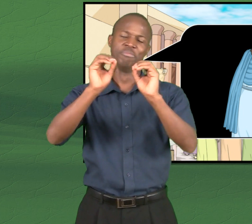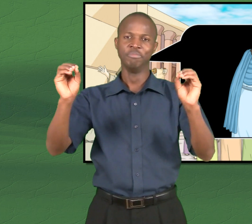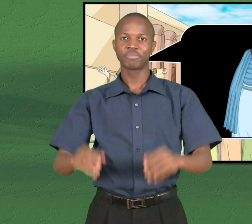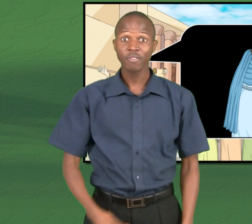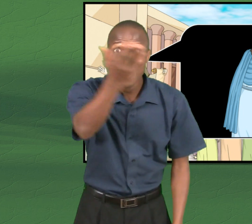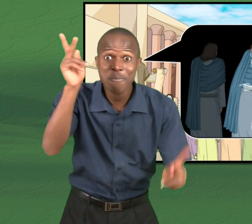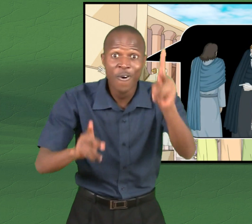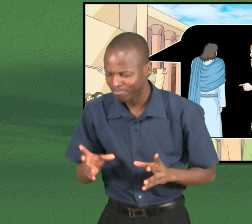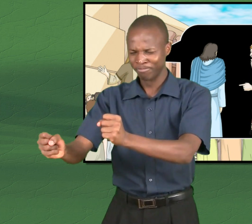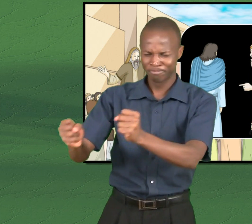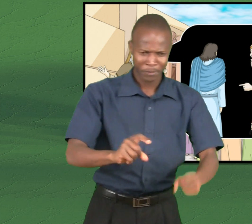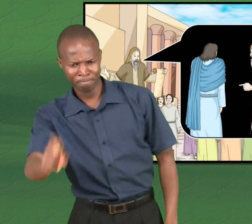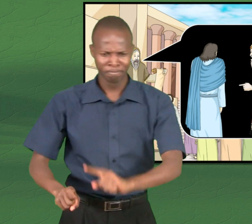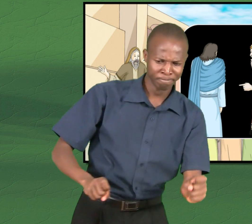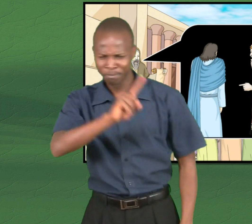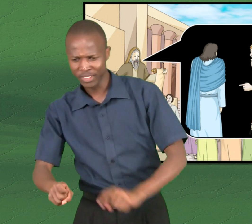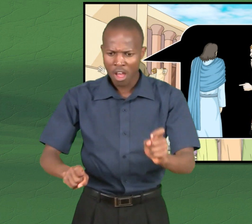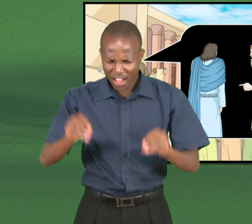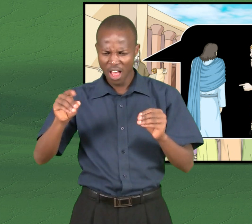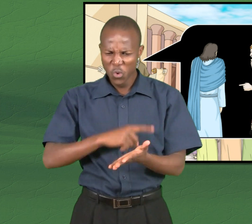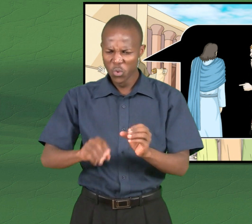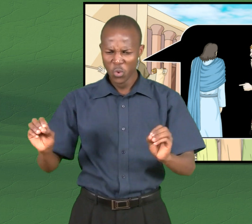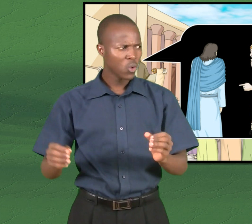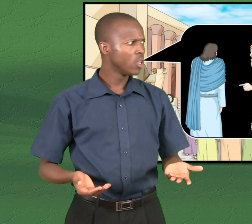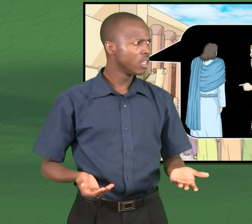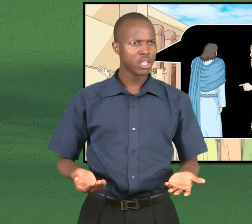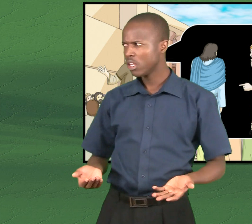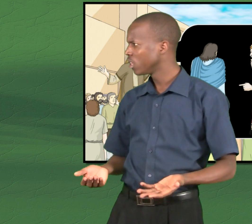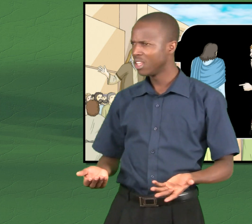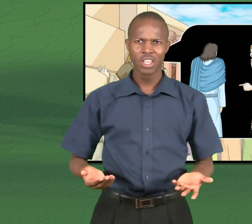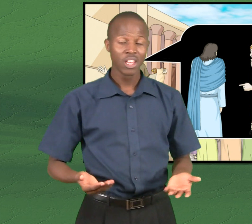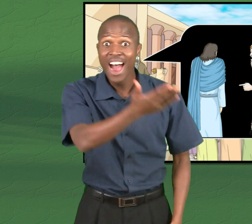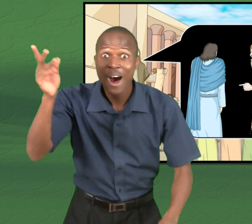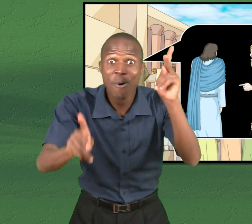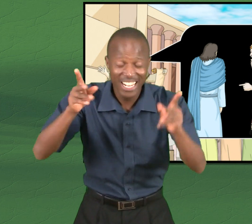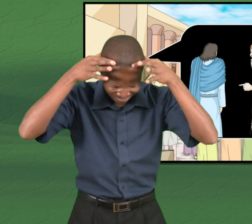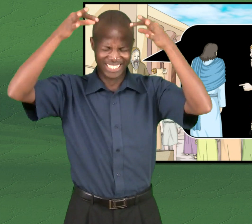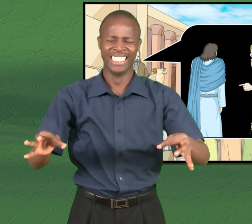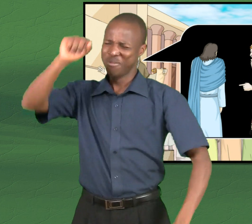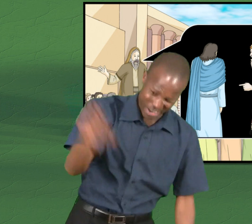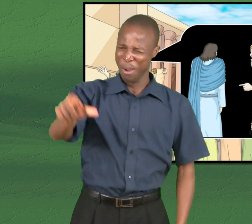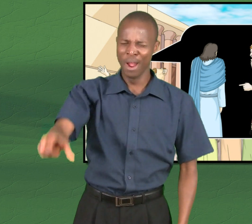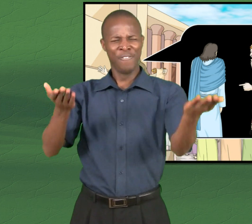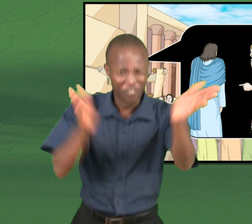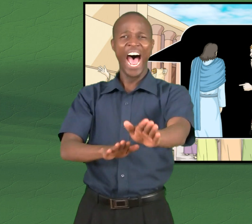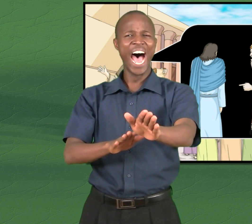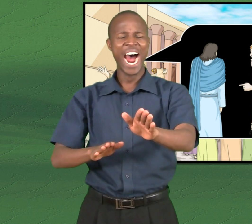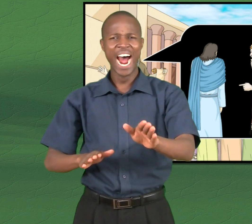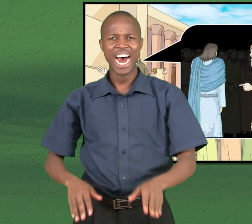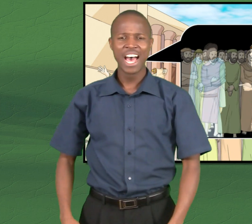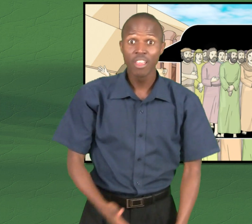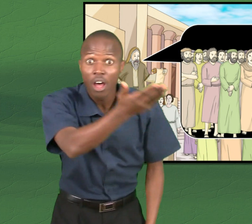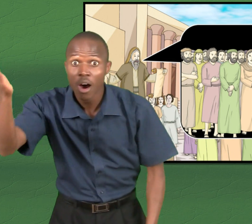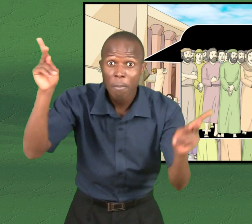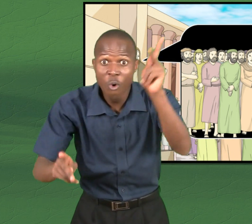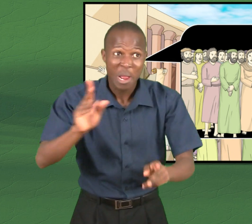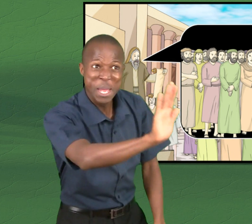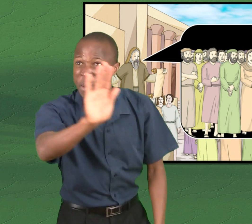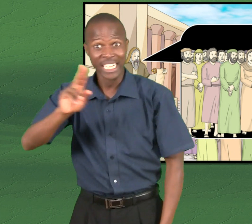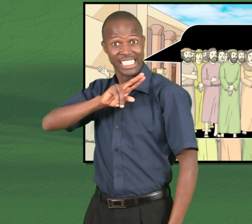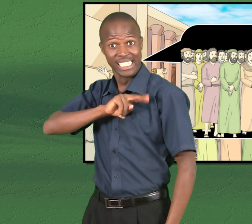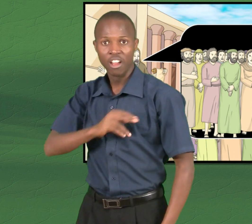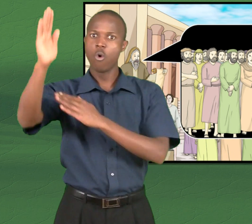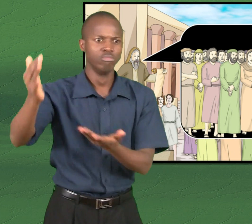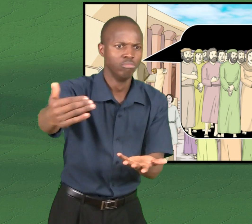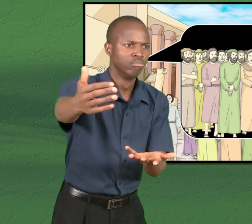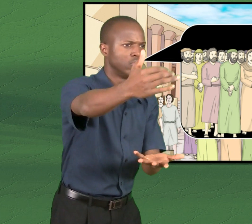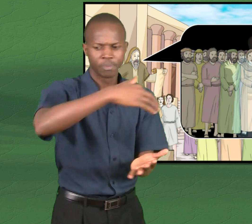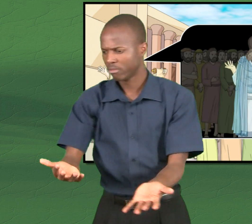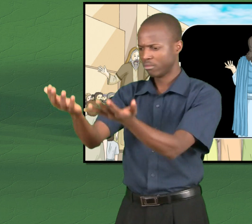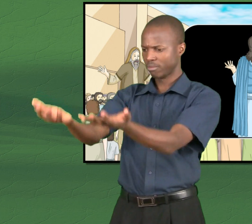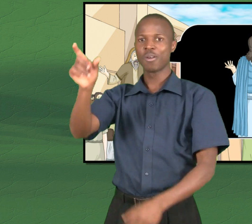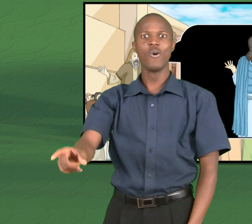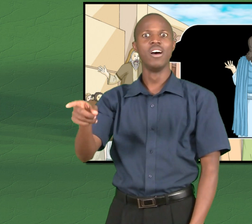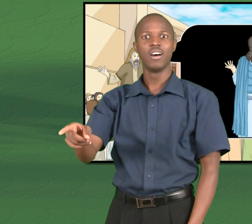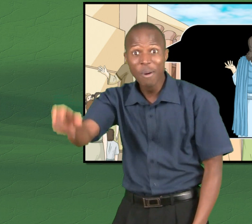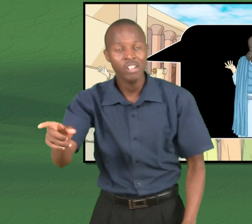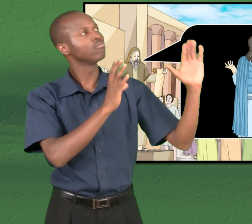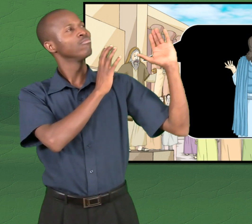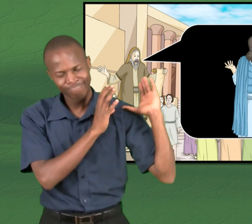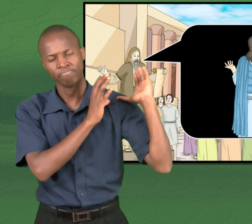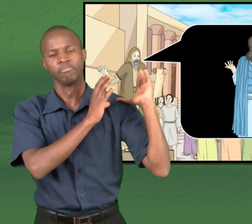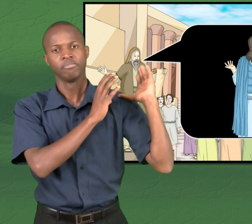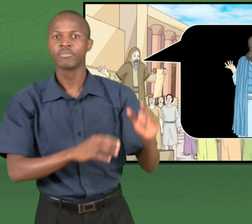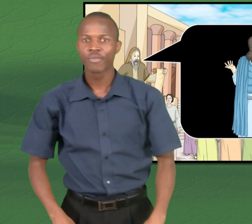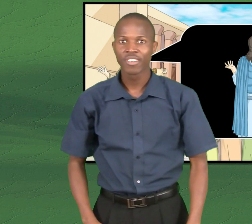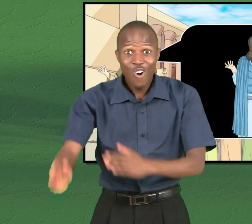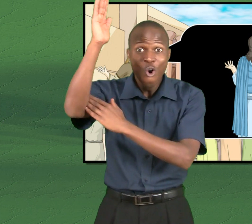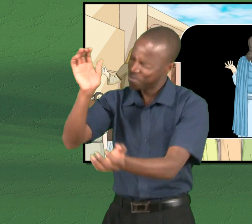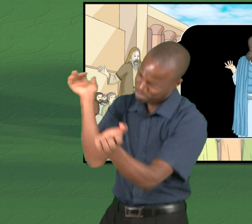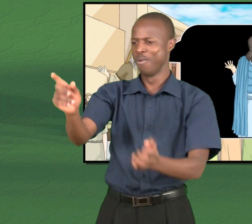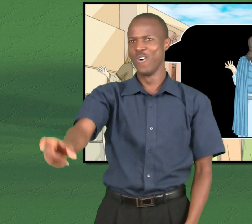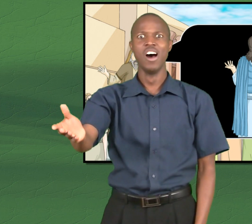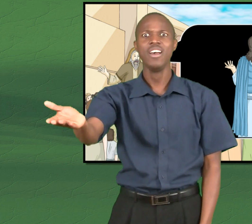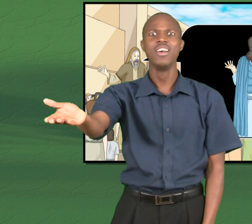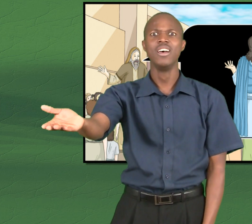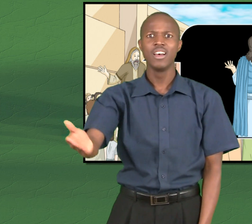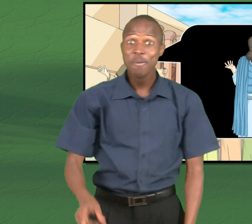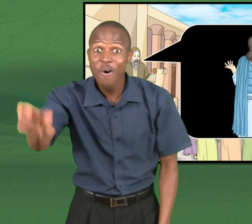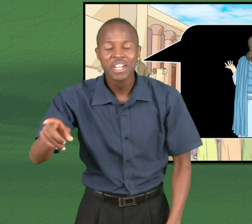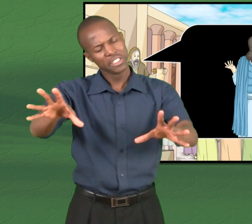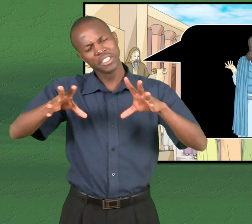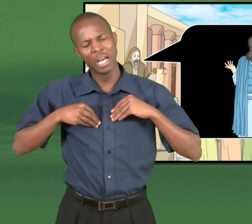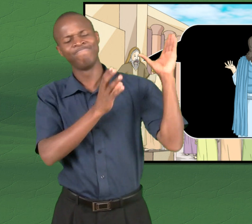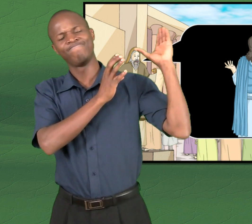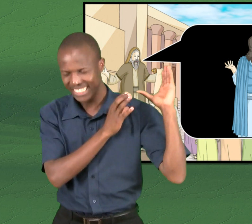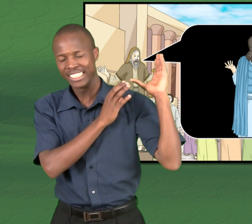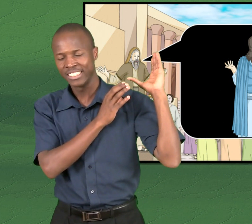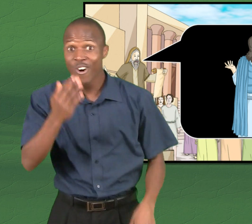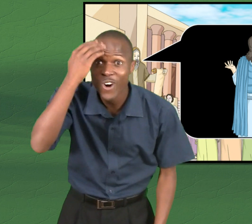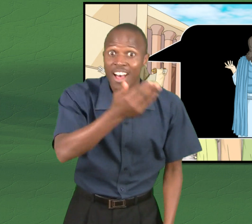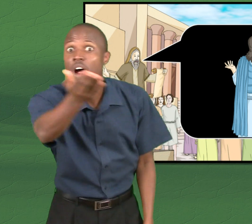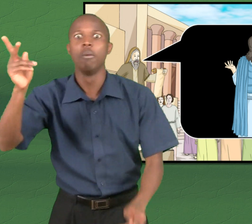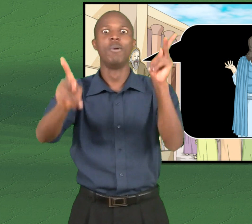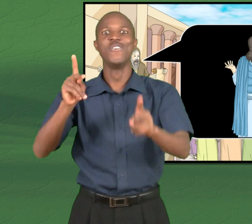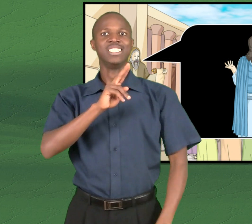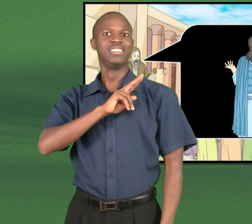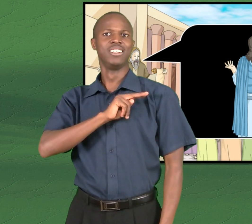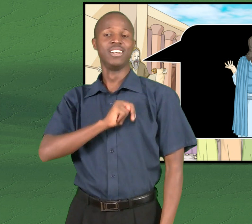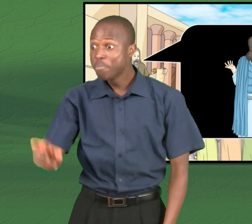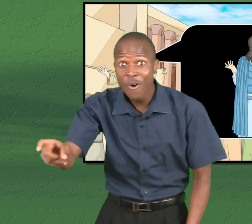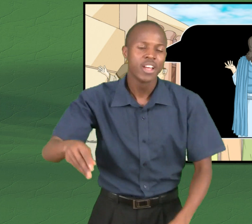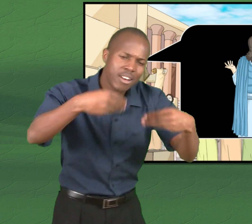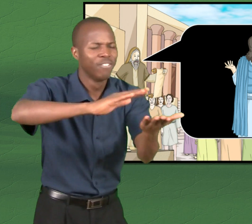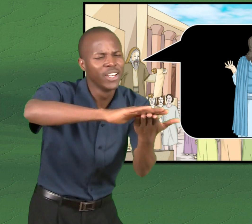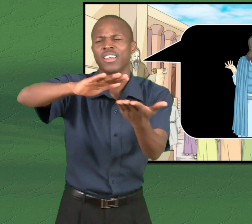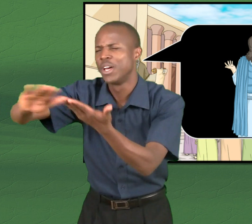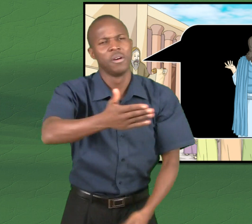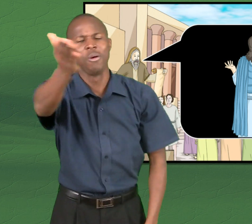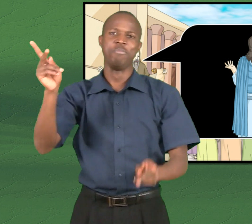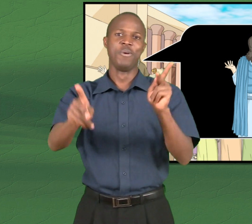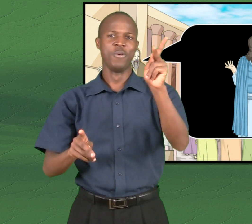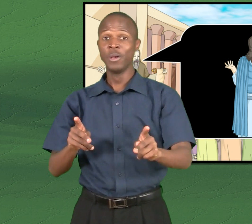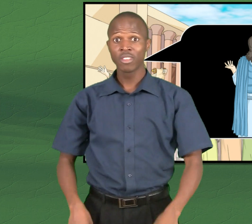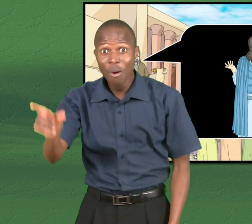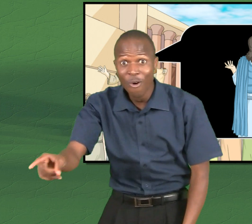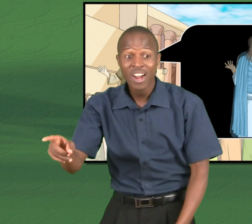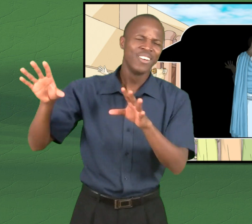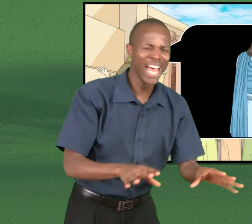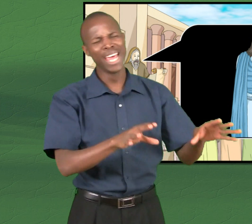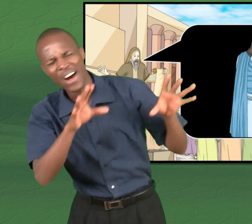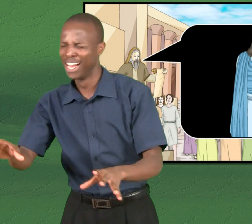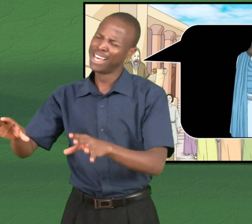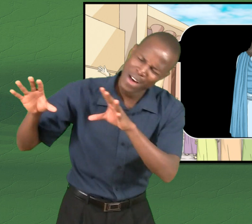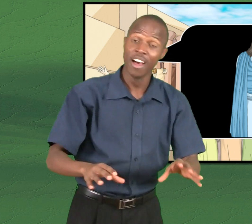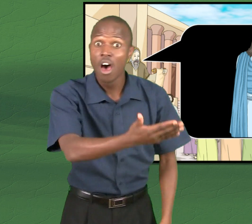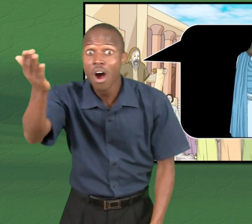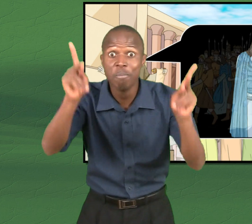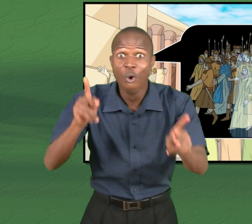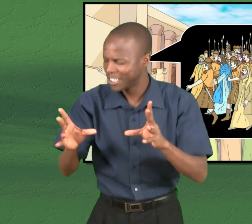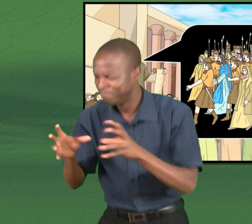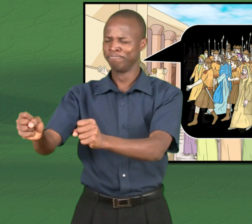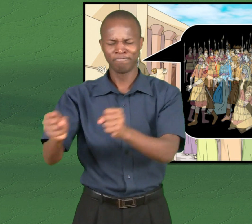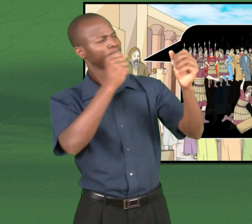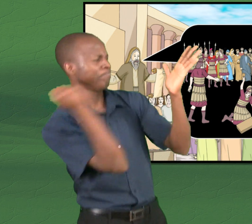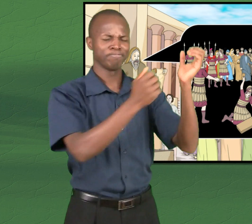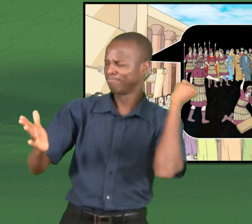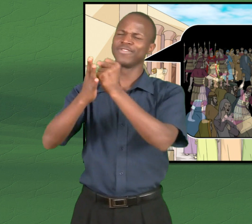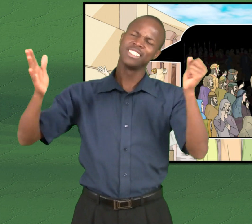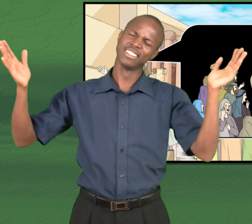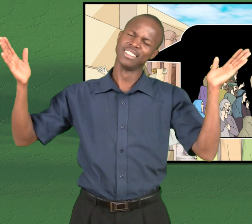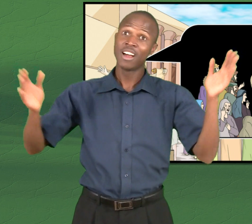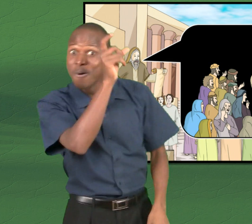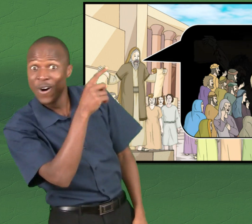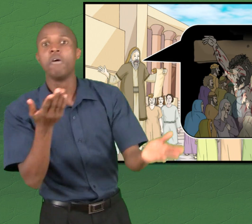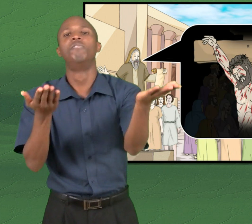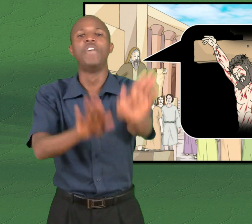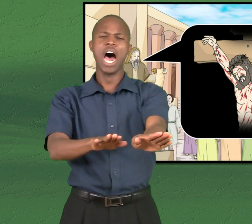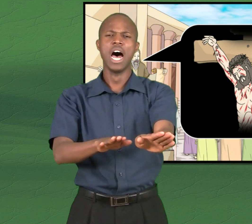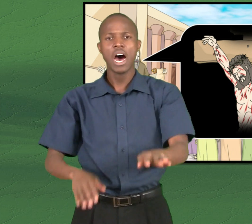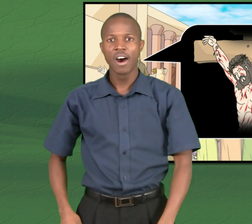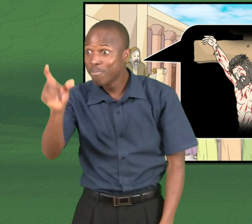By oppression and judgment He was taken away, and who can recount His descendants?